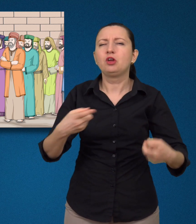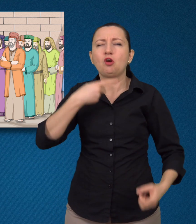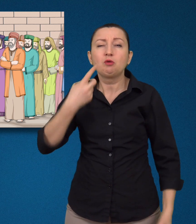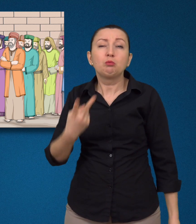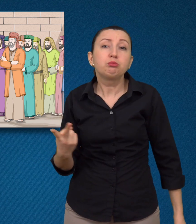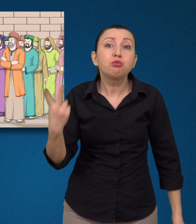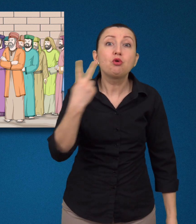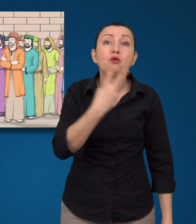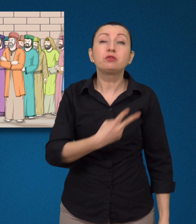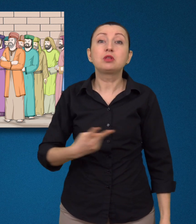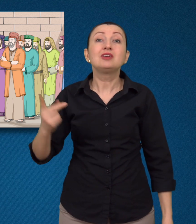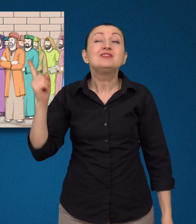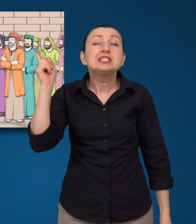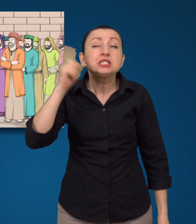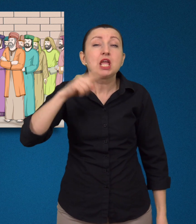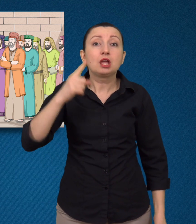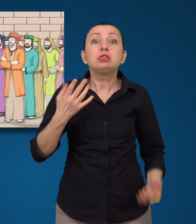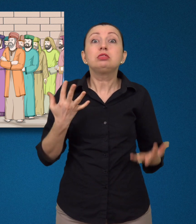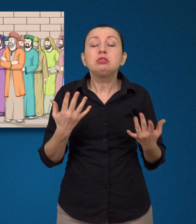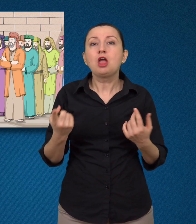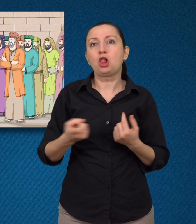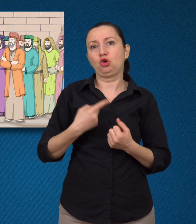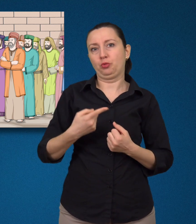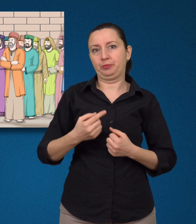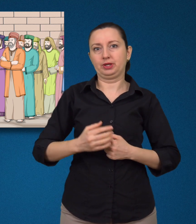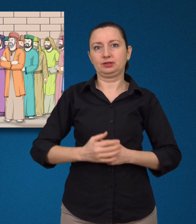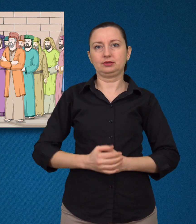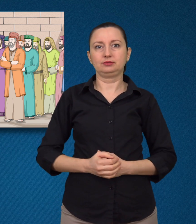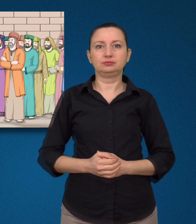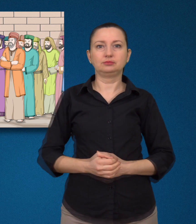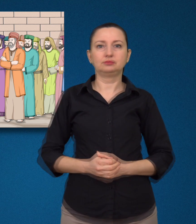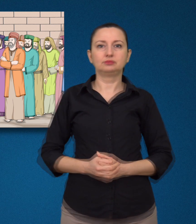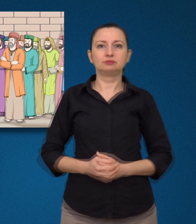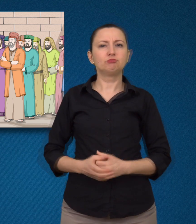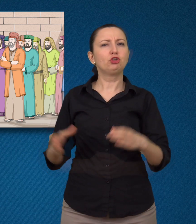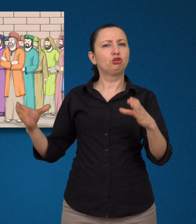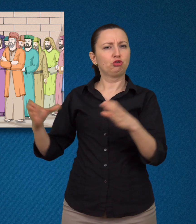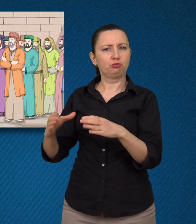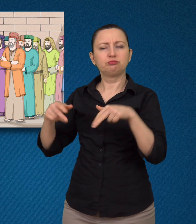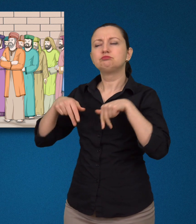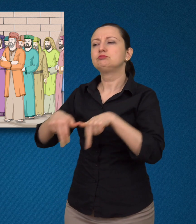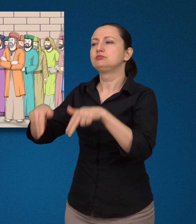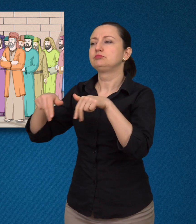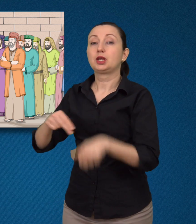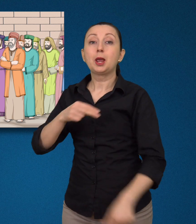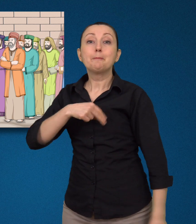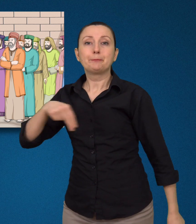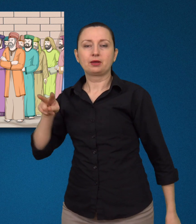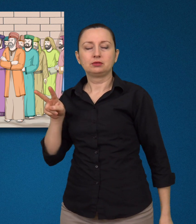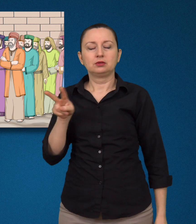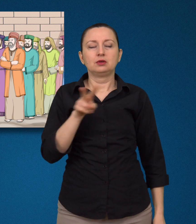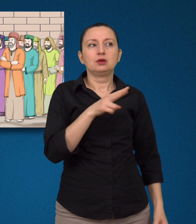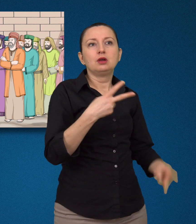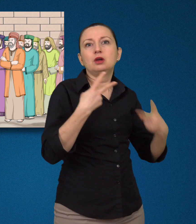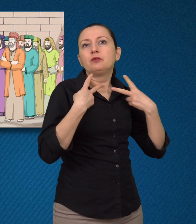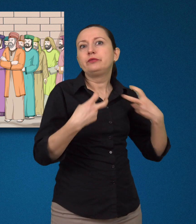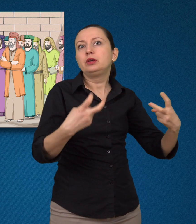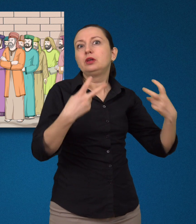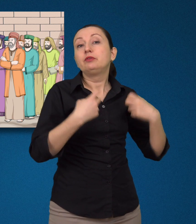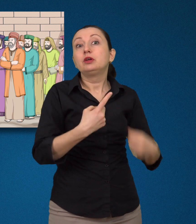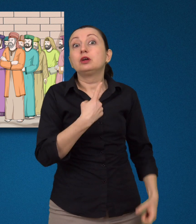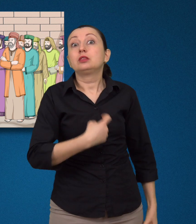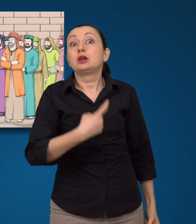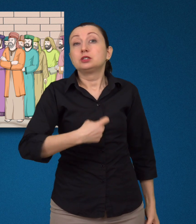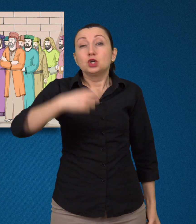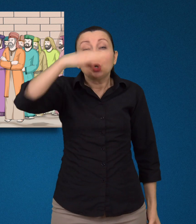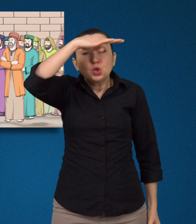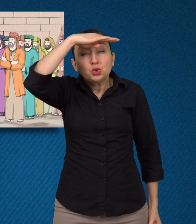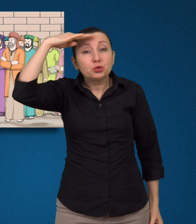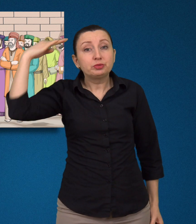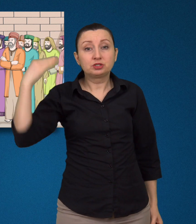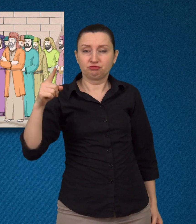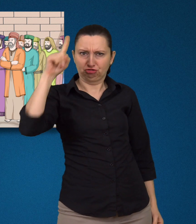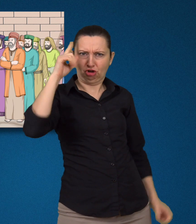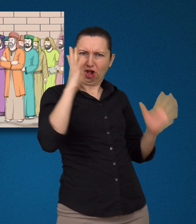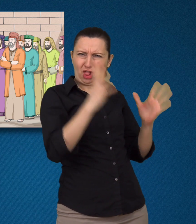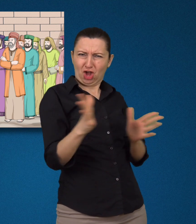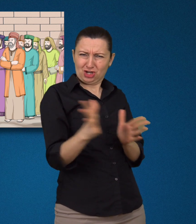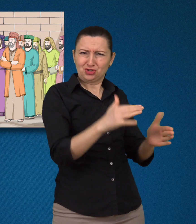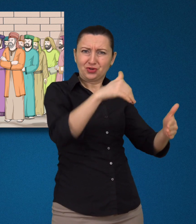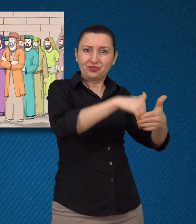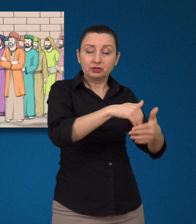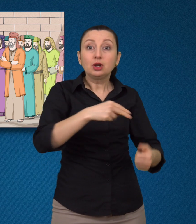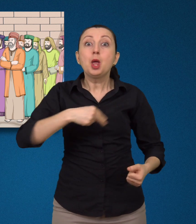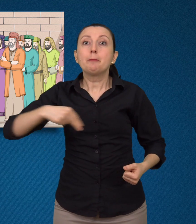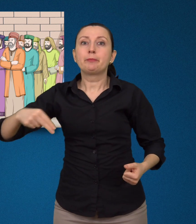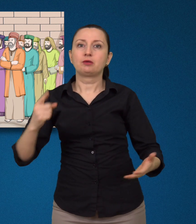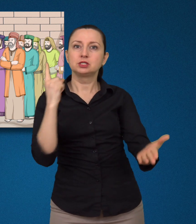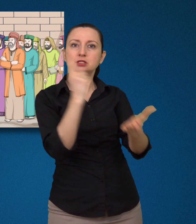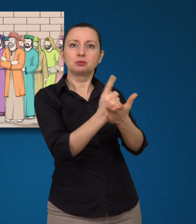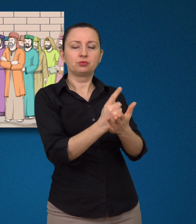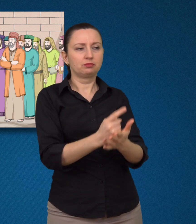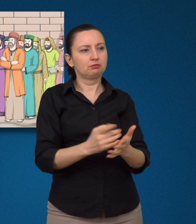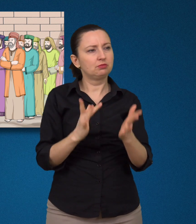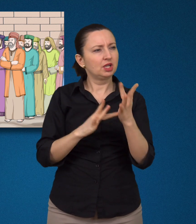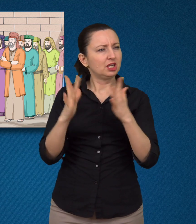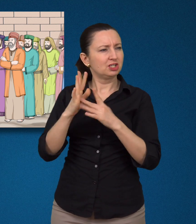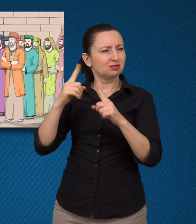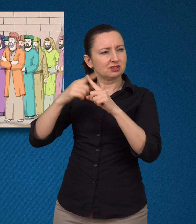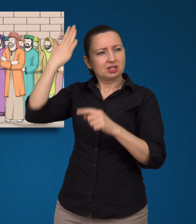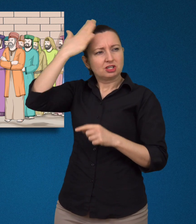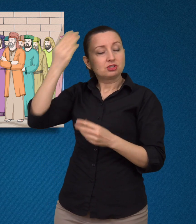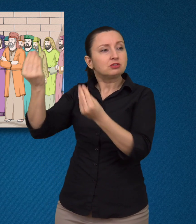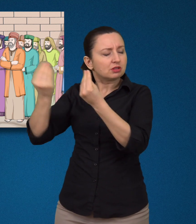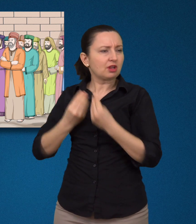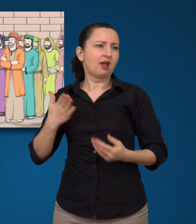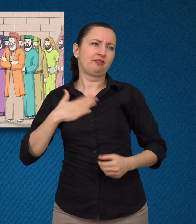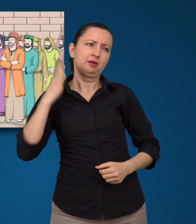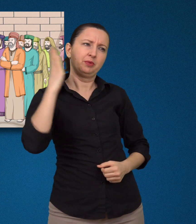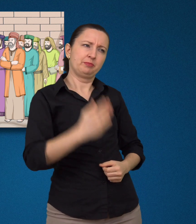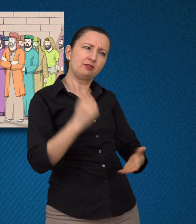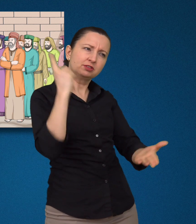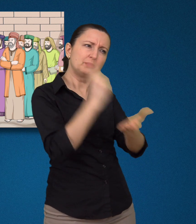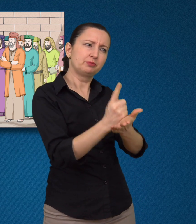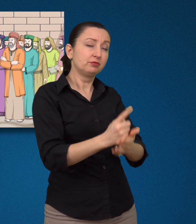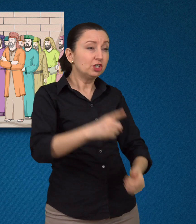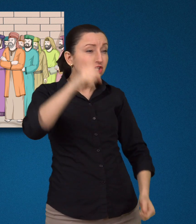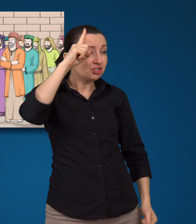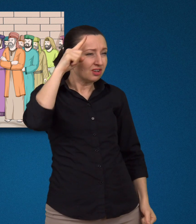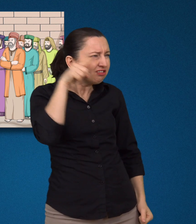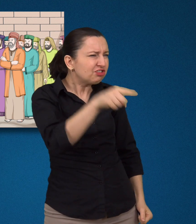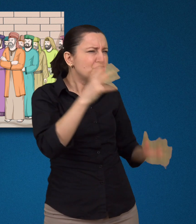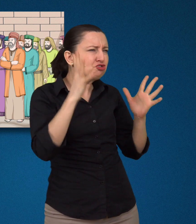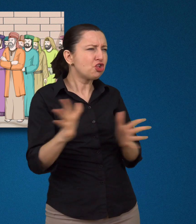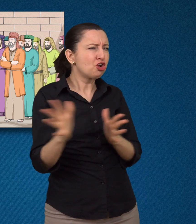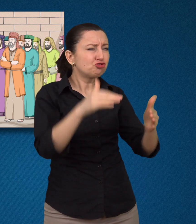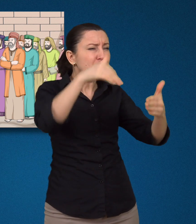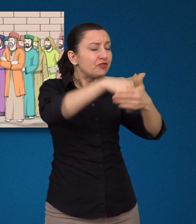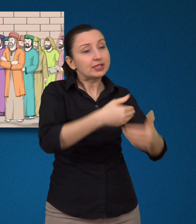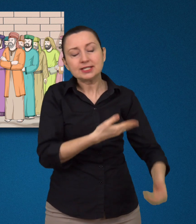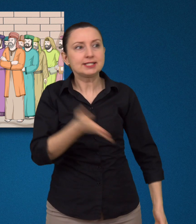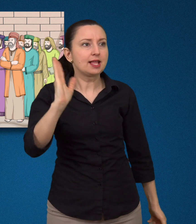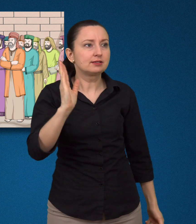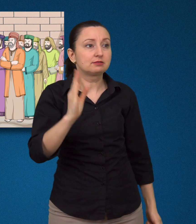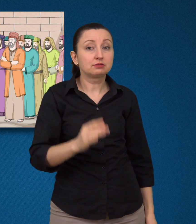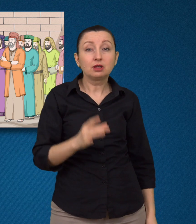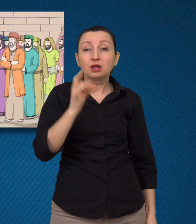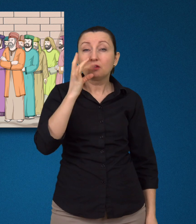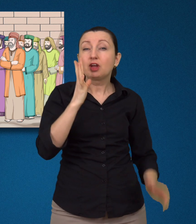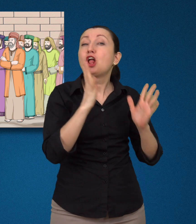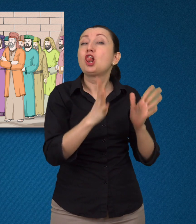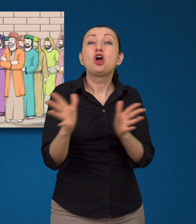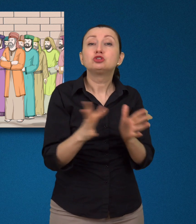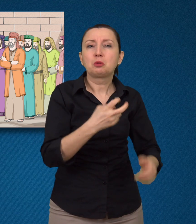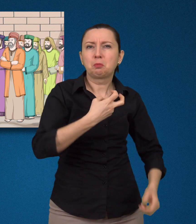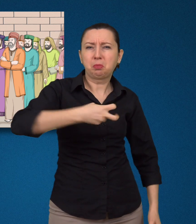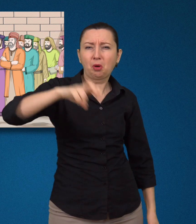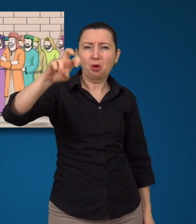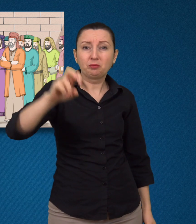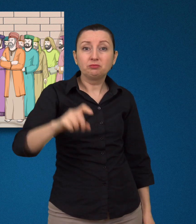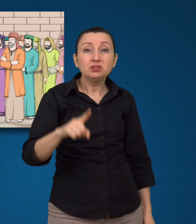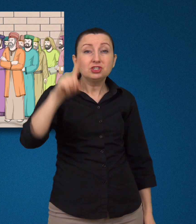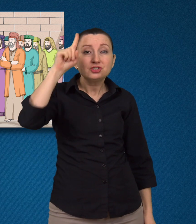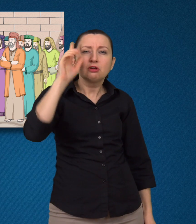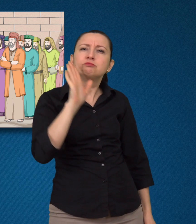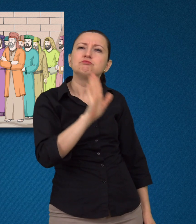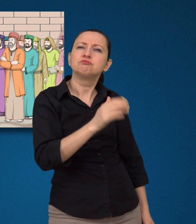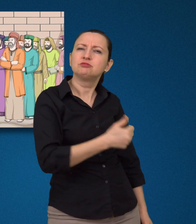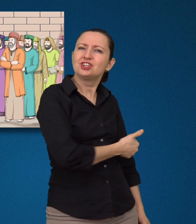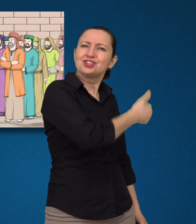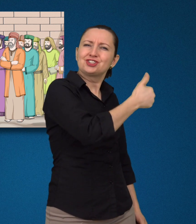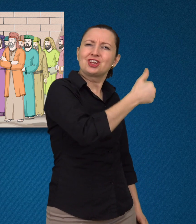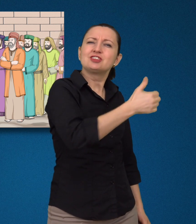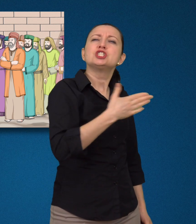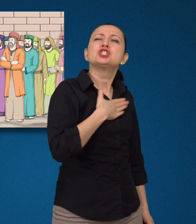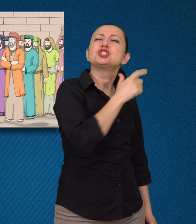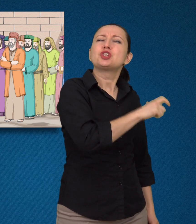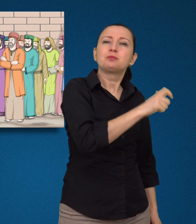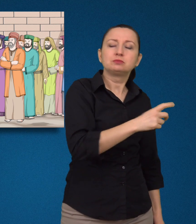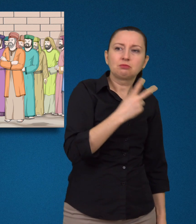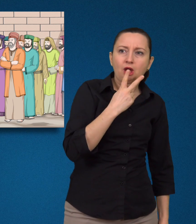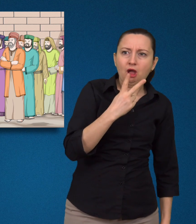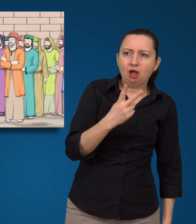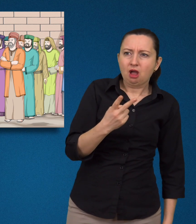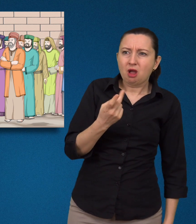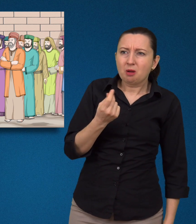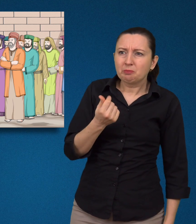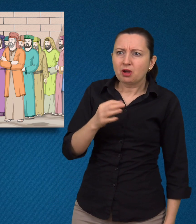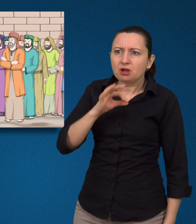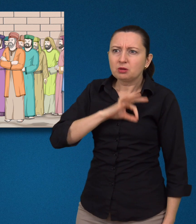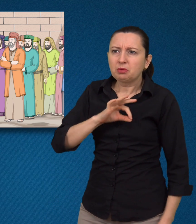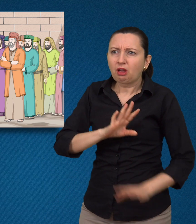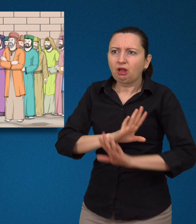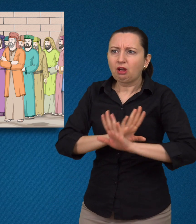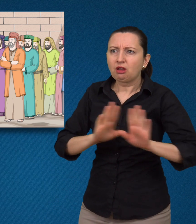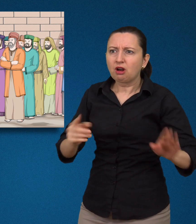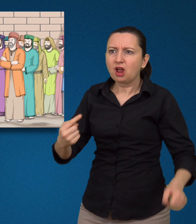Eventually Paul grew so aggravated that he turned and said to the spirit, “In the name of Jesus Christ I command you to come out of her!”